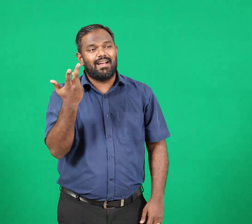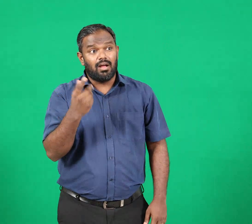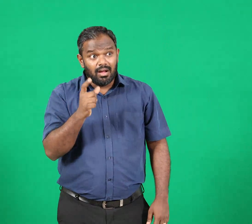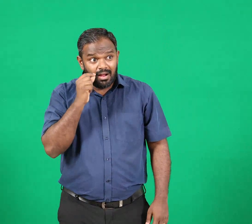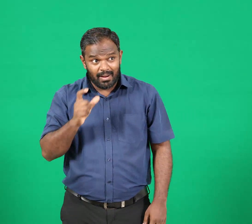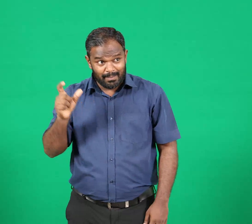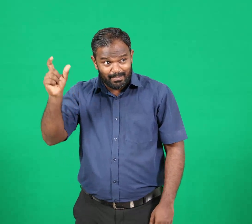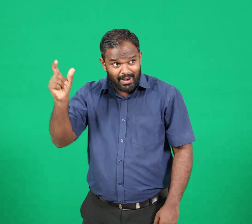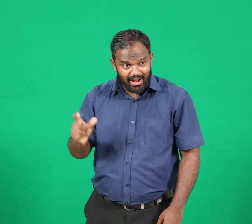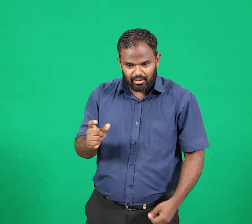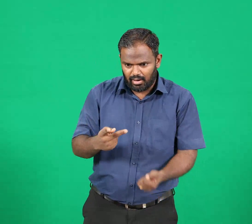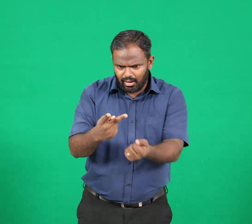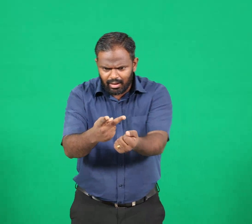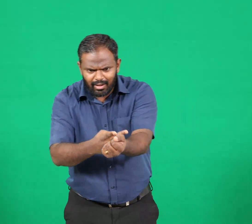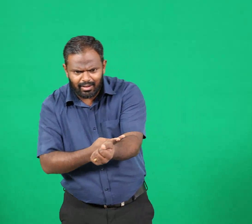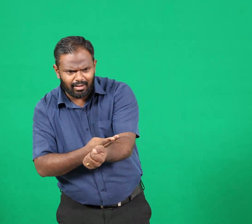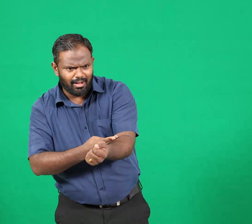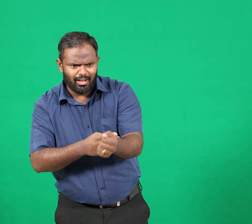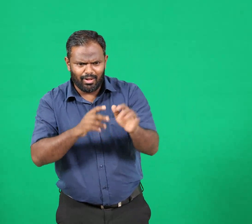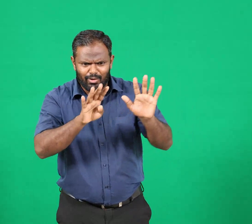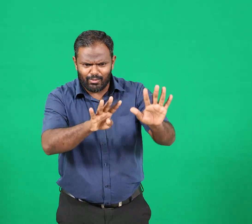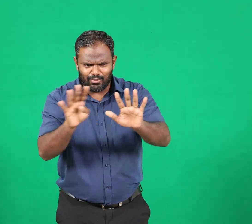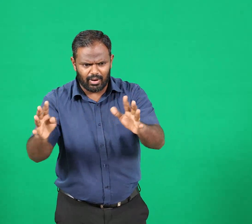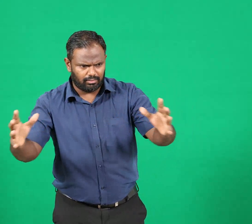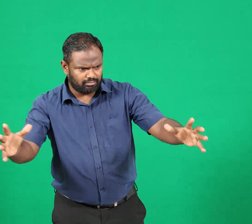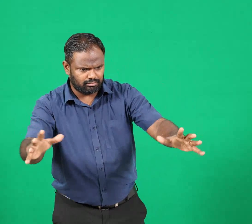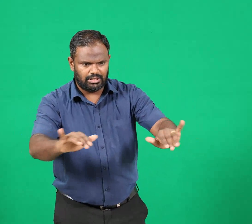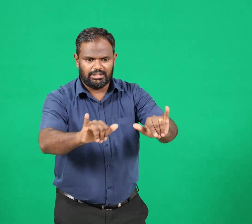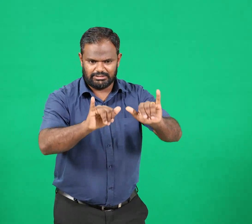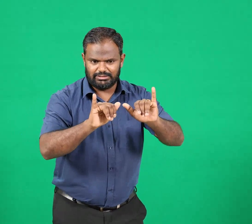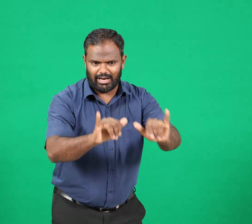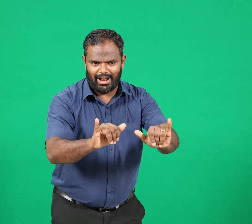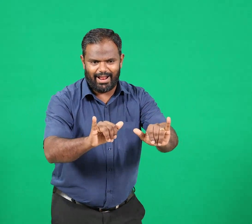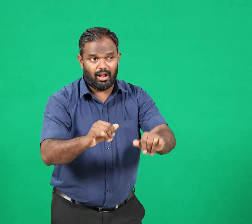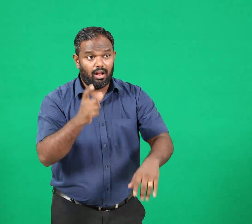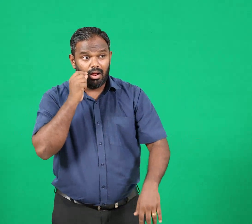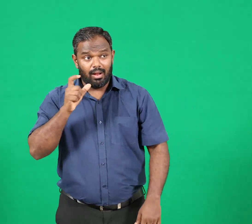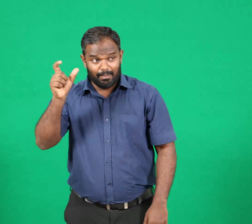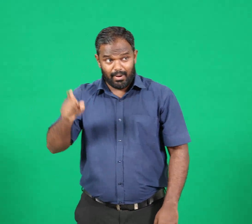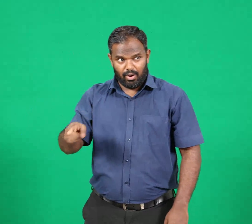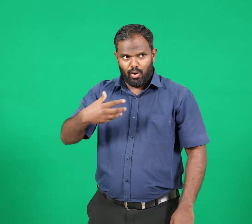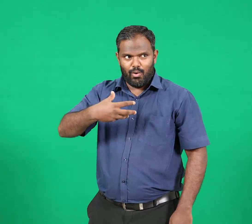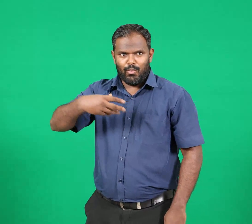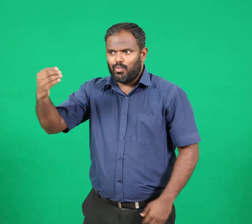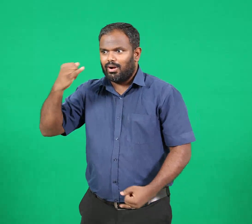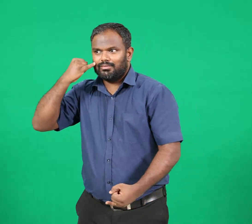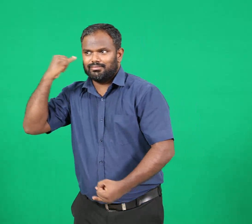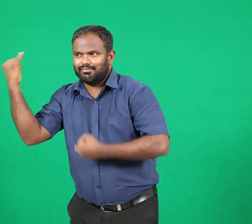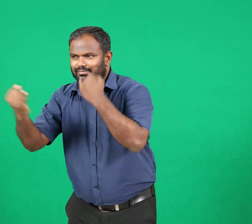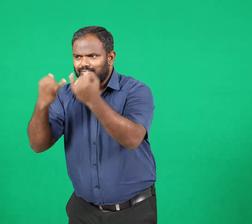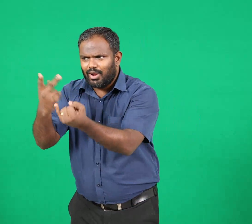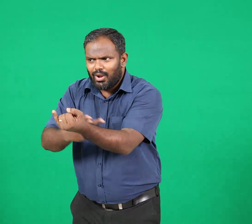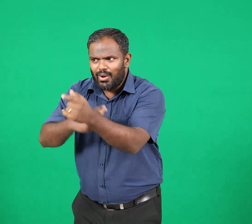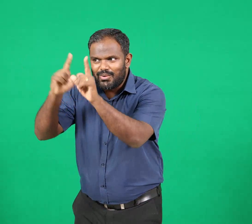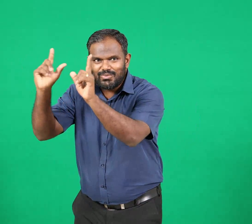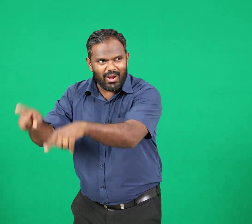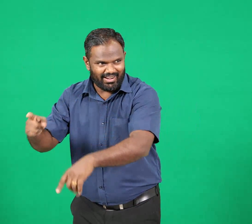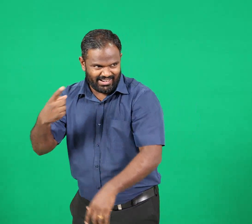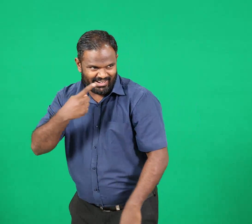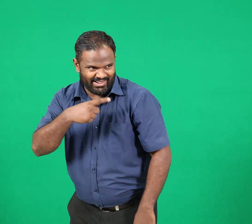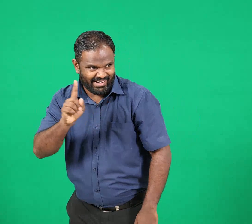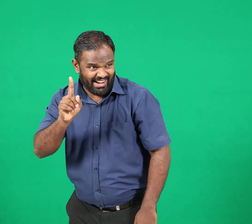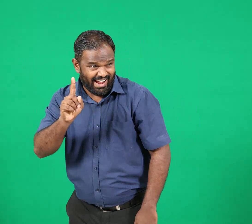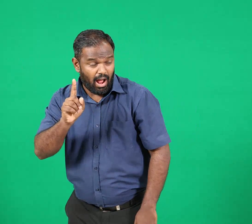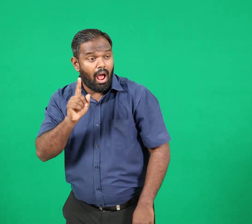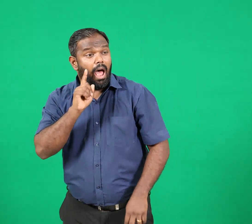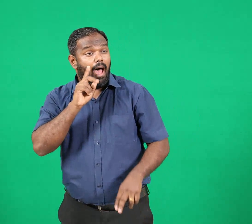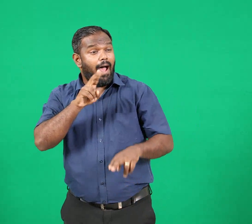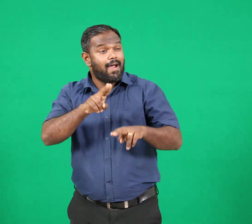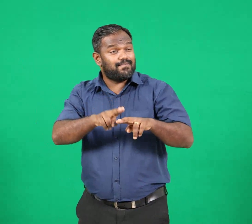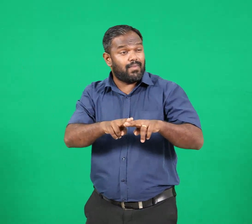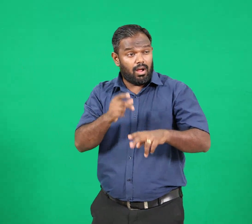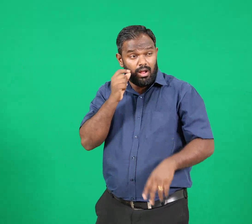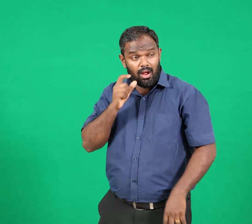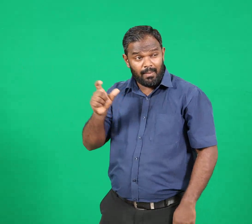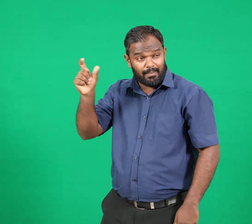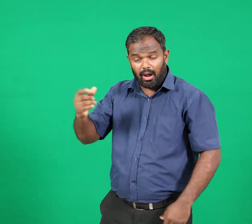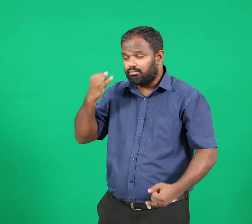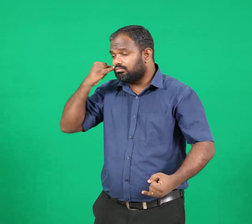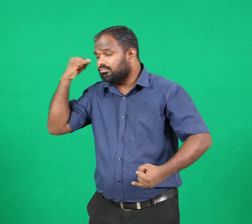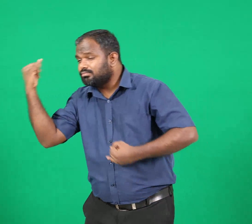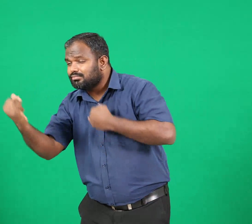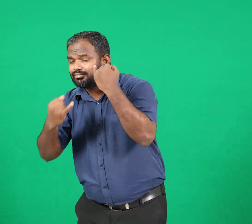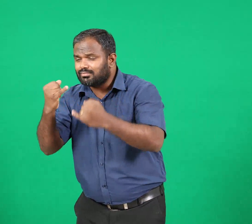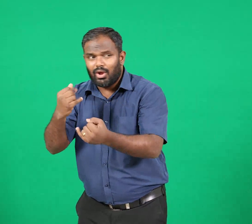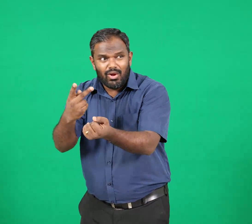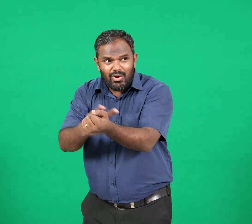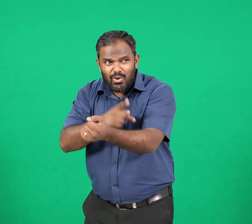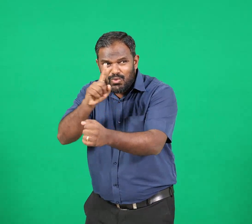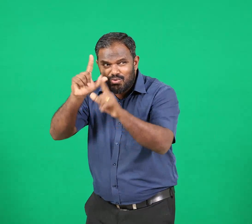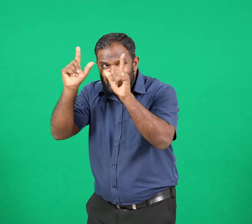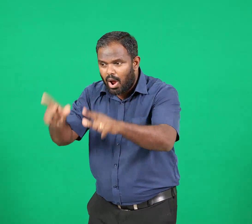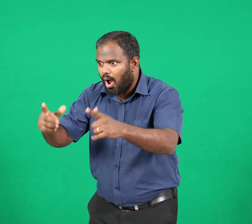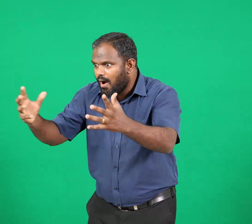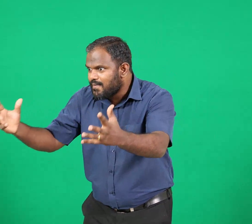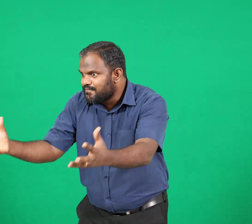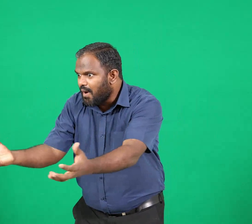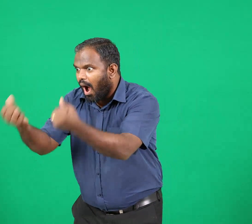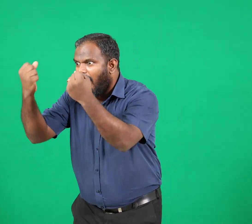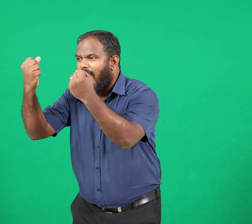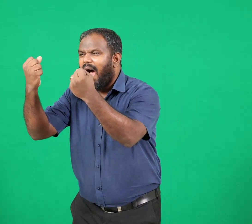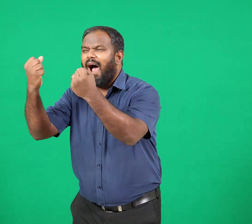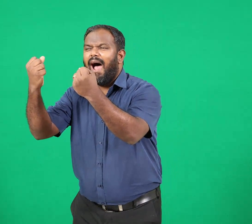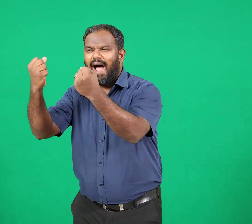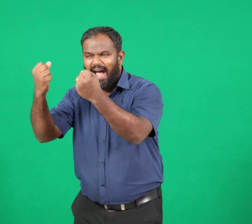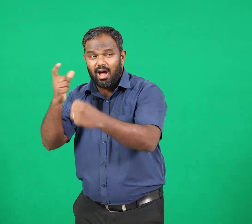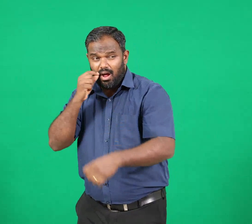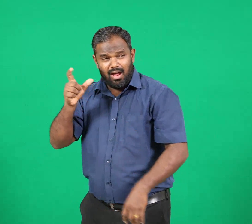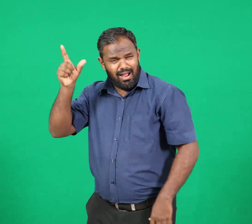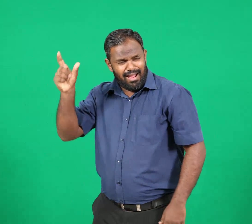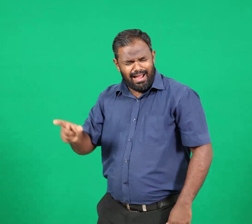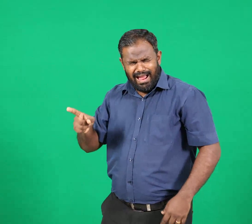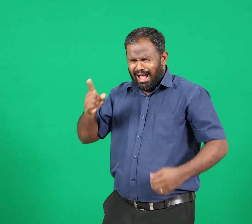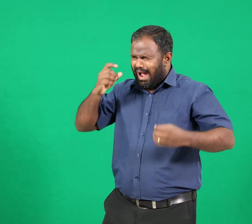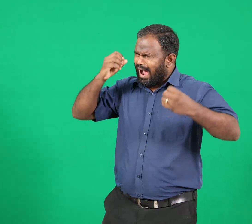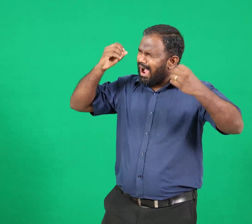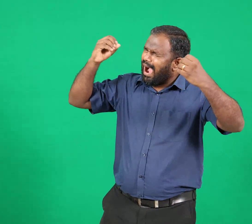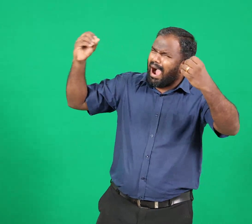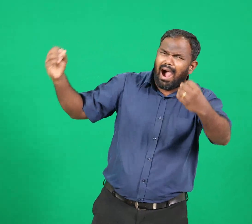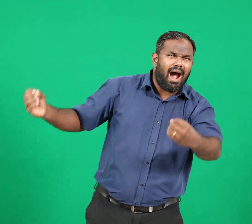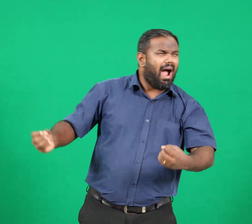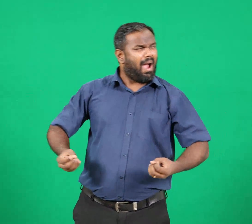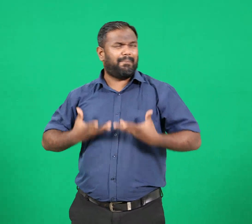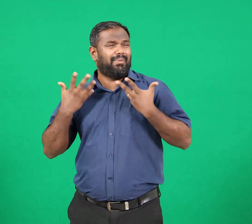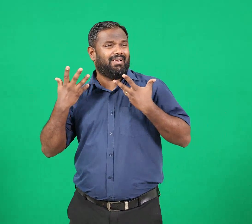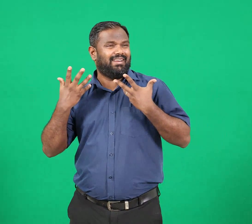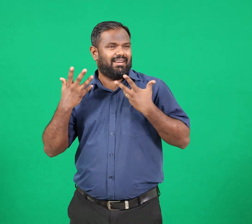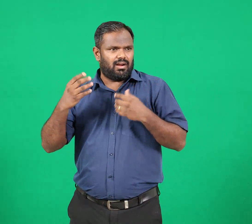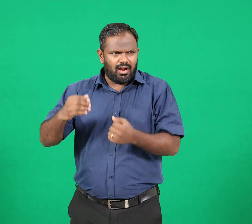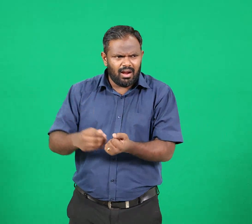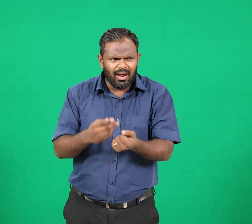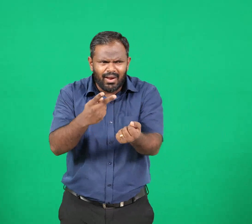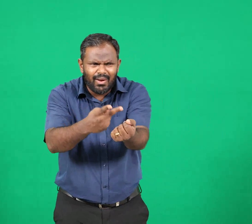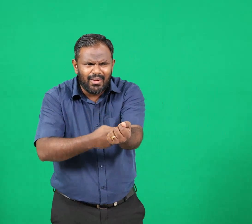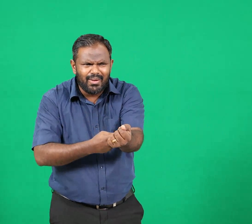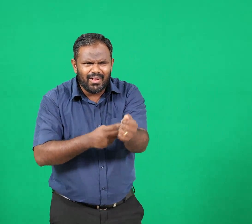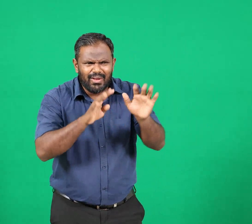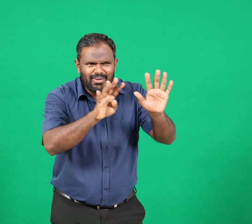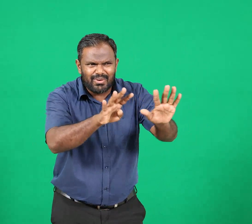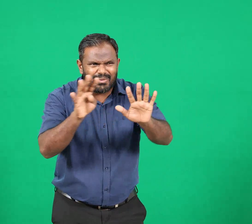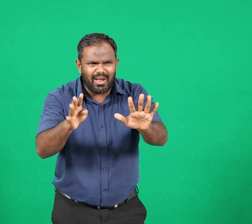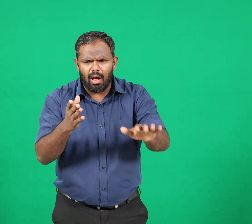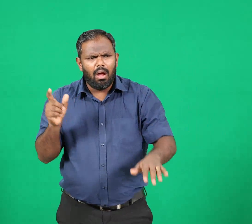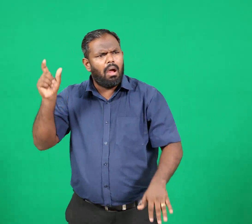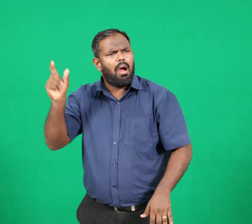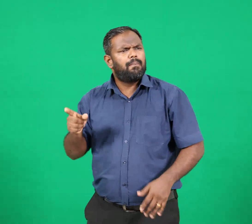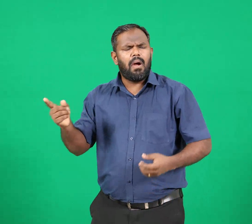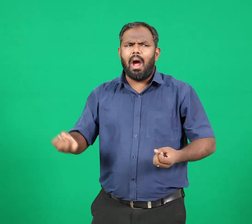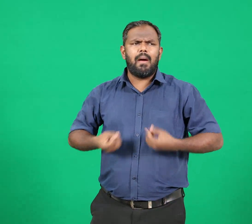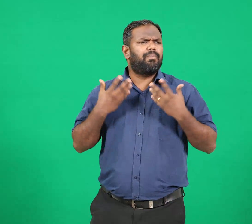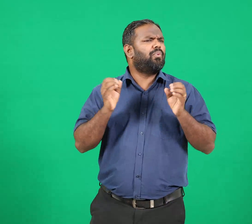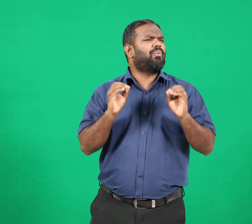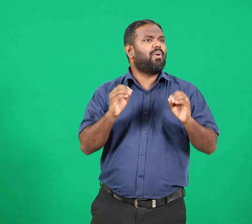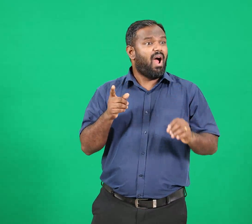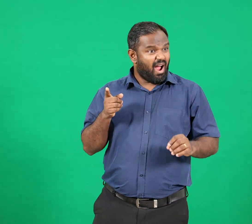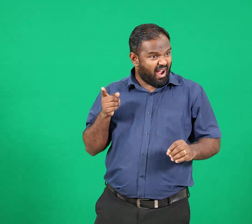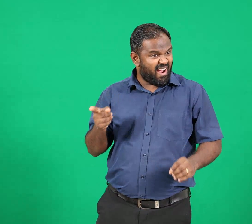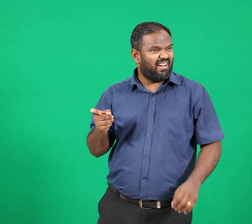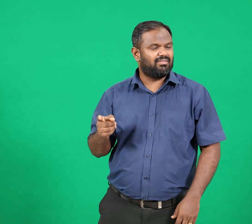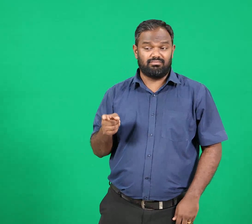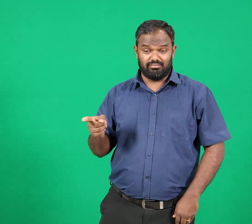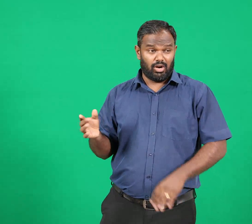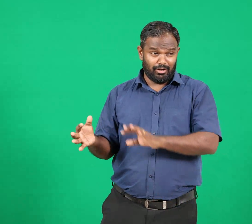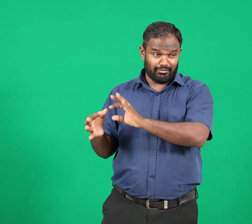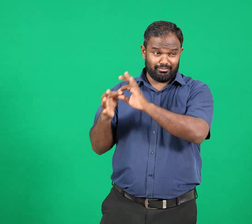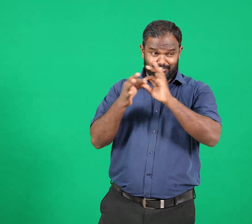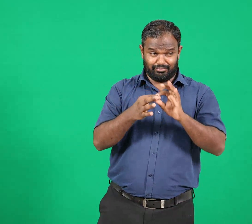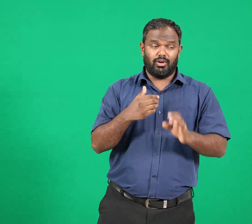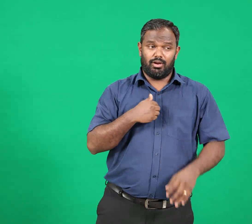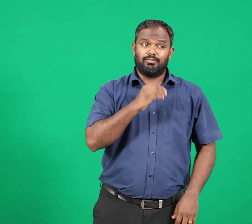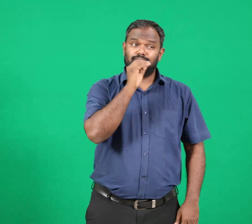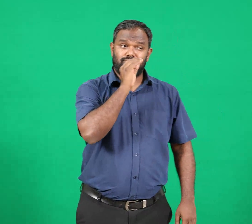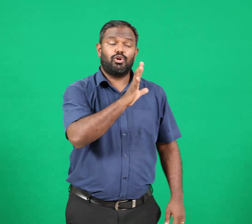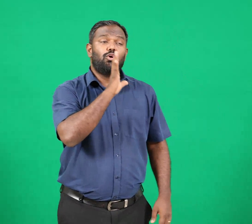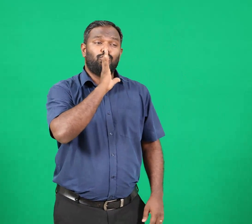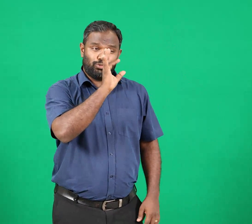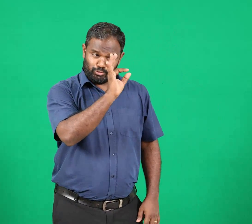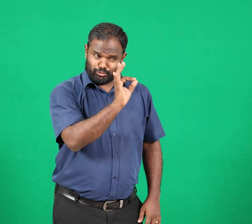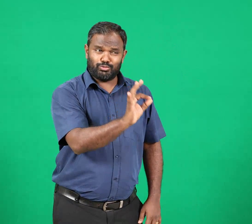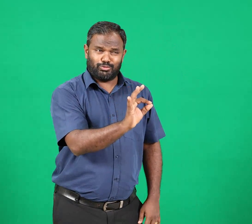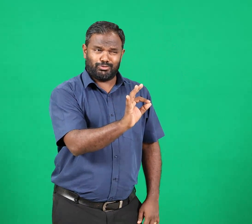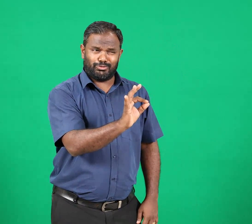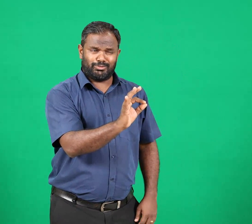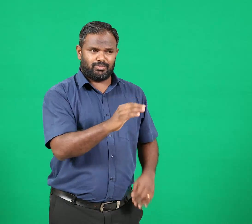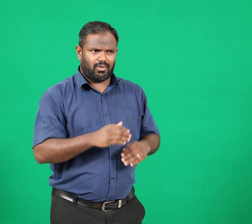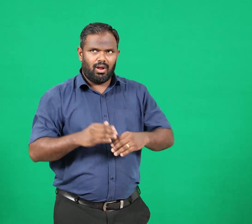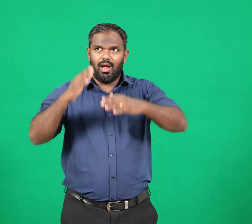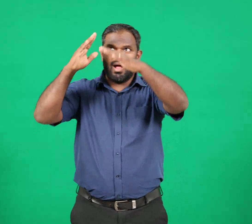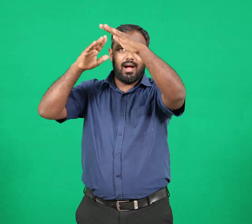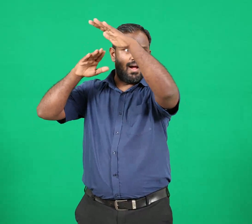And if he finds it, truly I tell you, he rejoices more over that one sheep than over the ninety-nine that did not go astray.